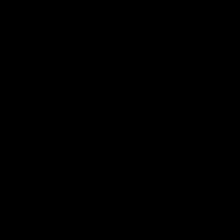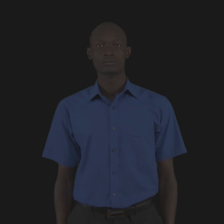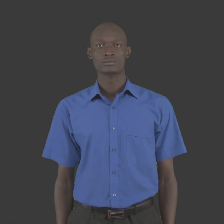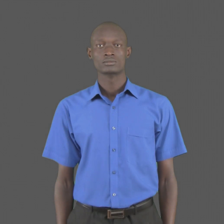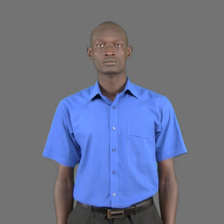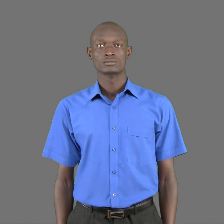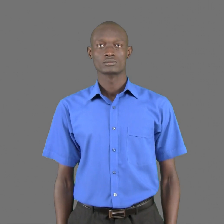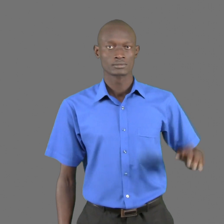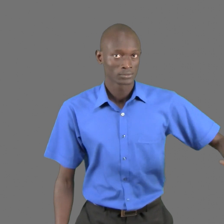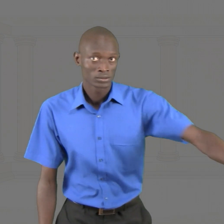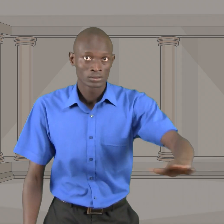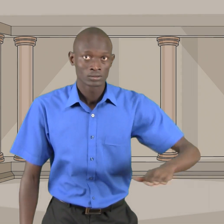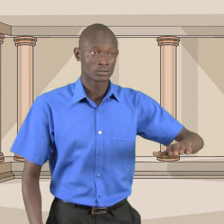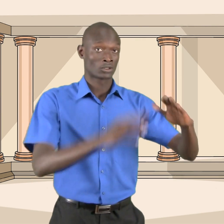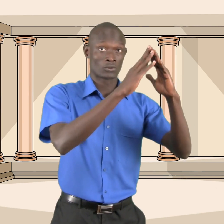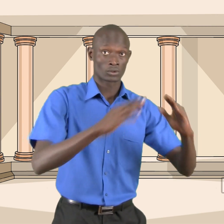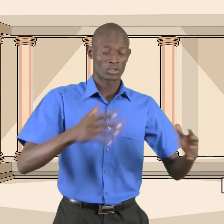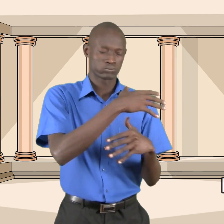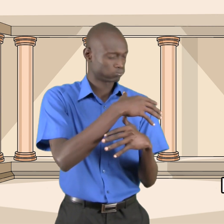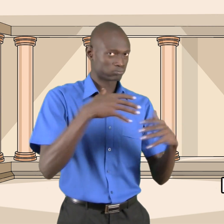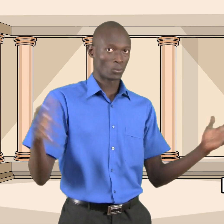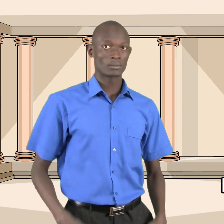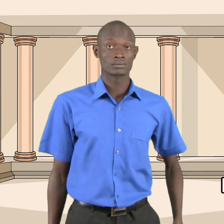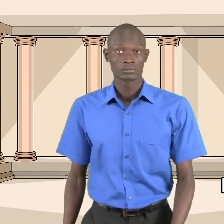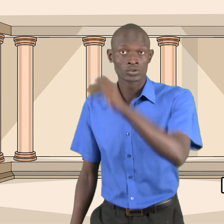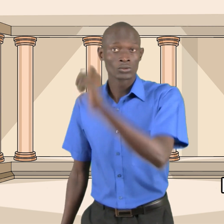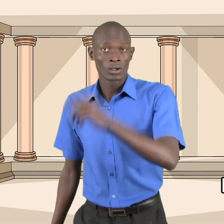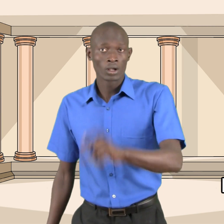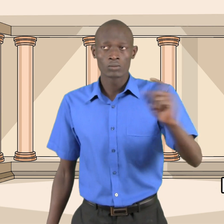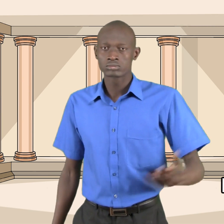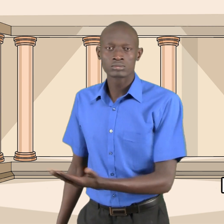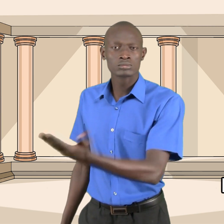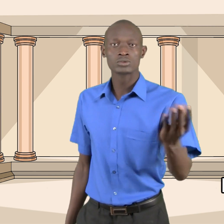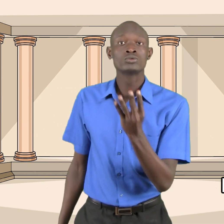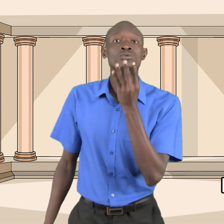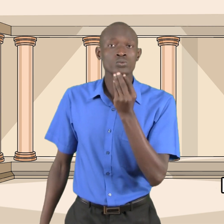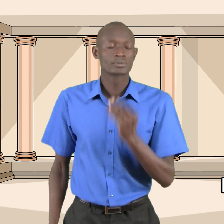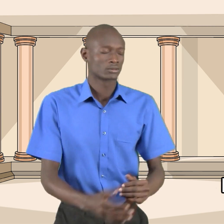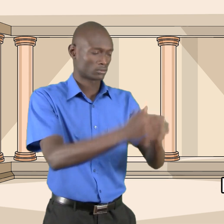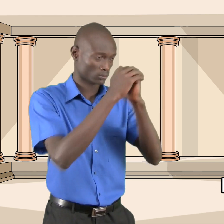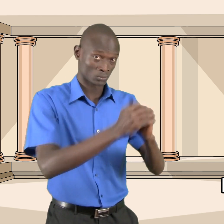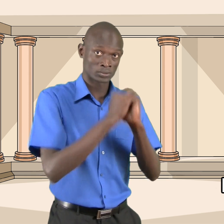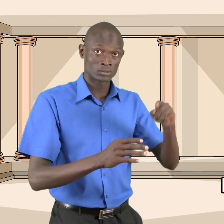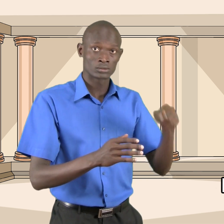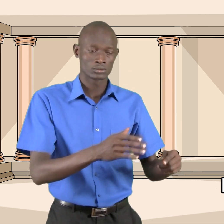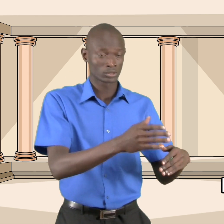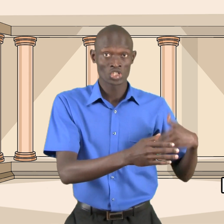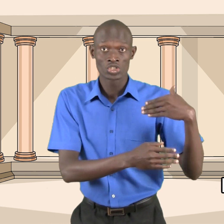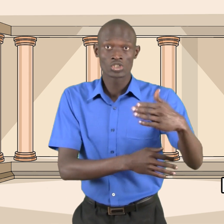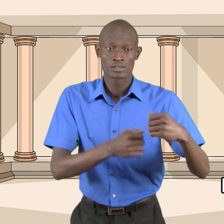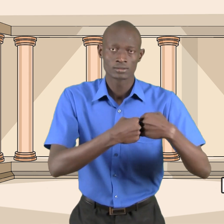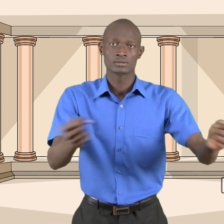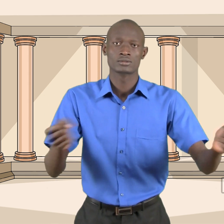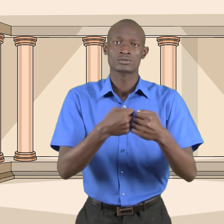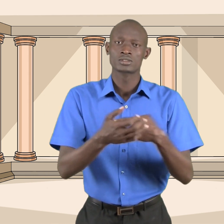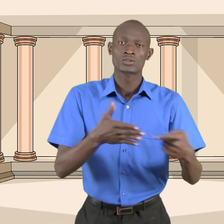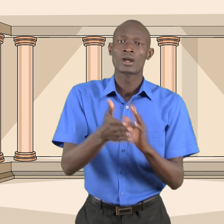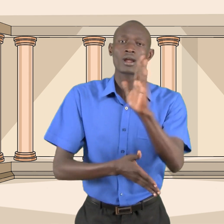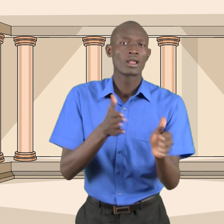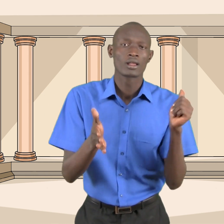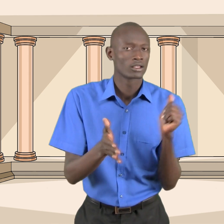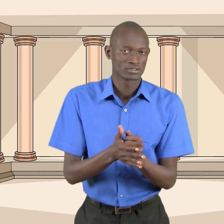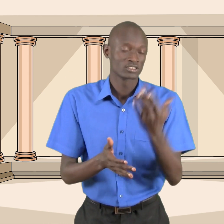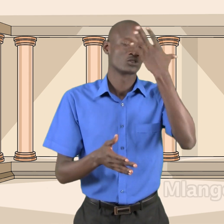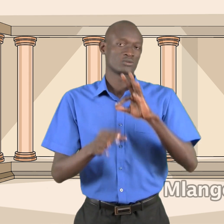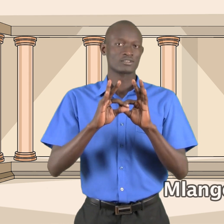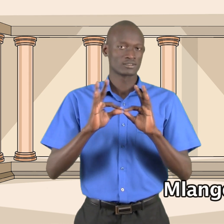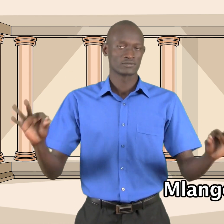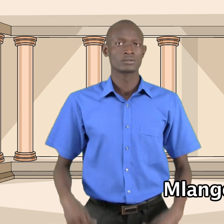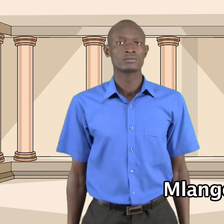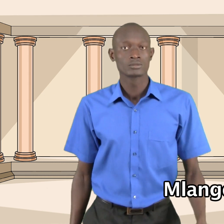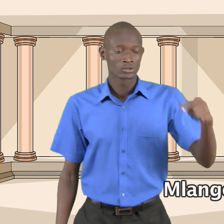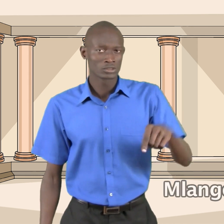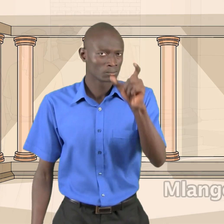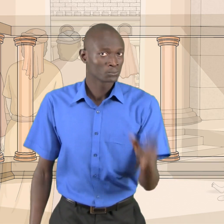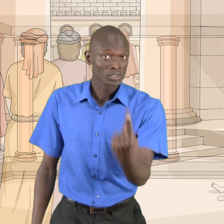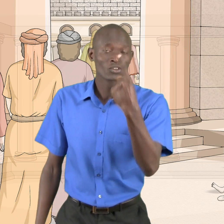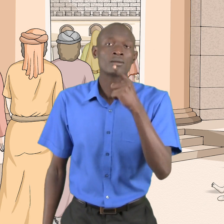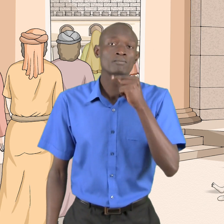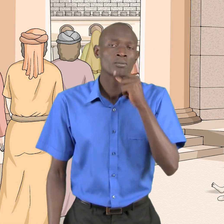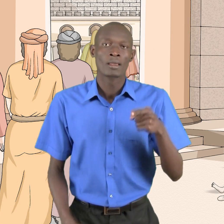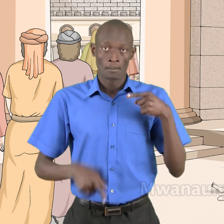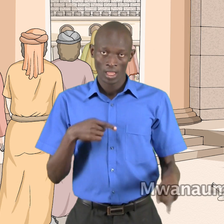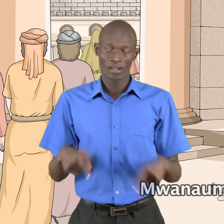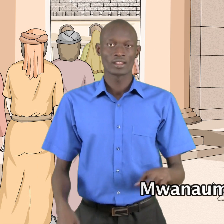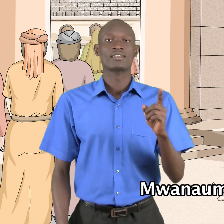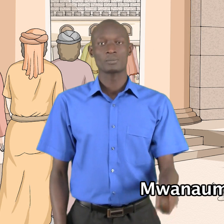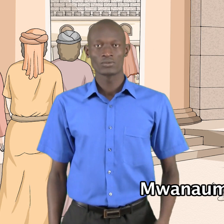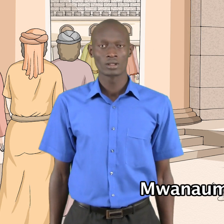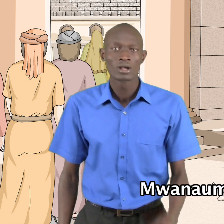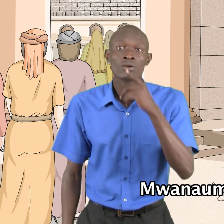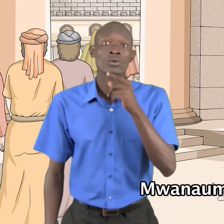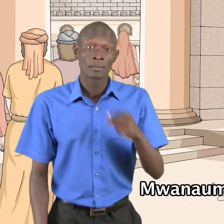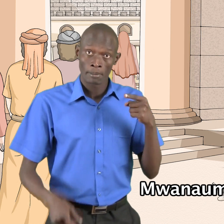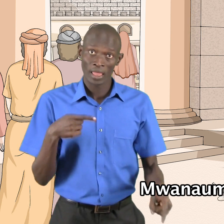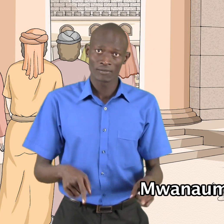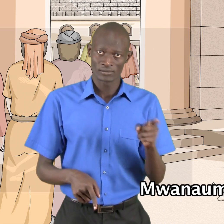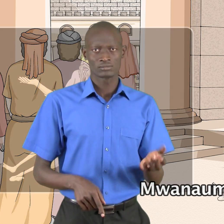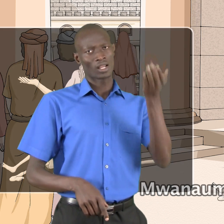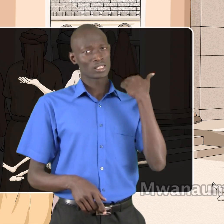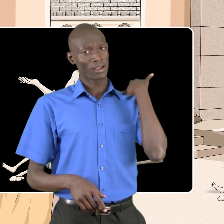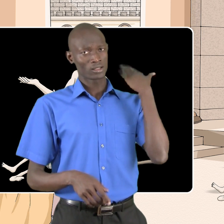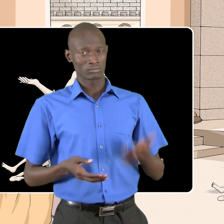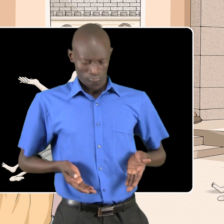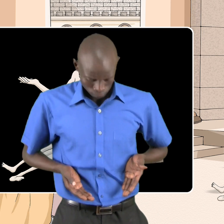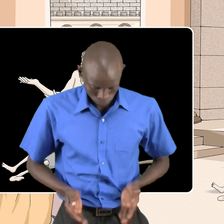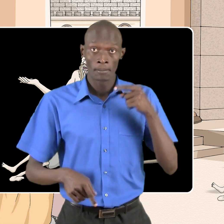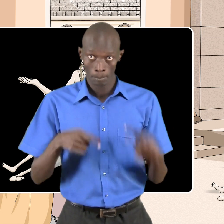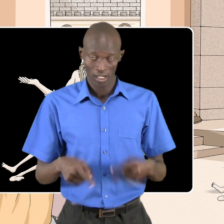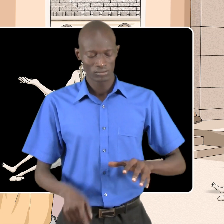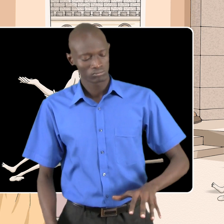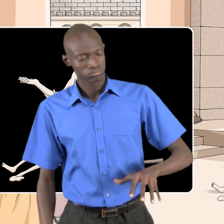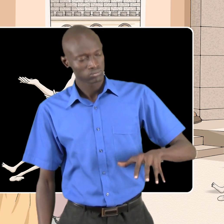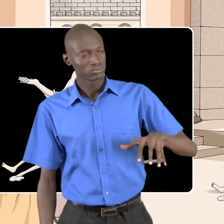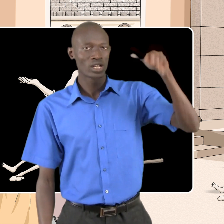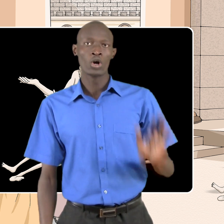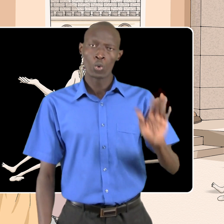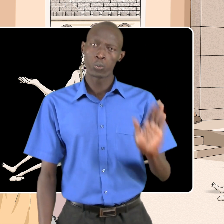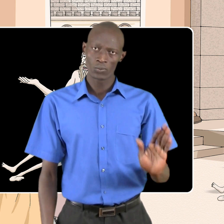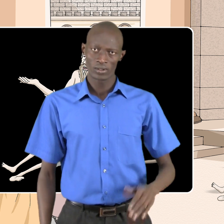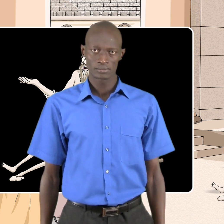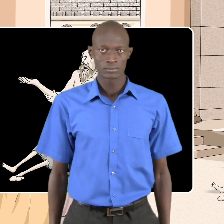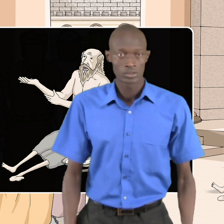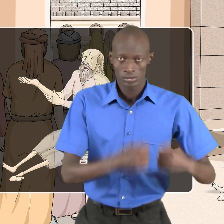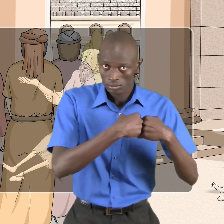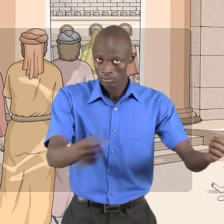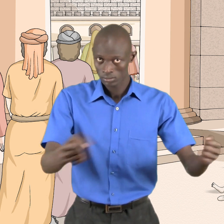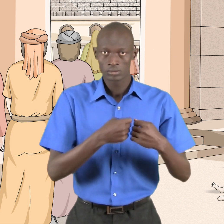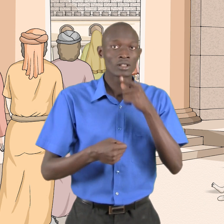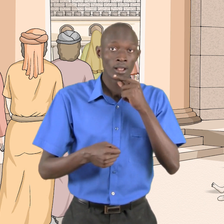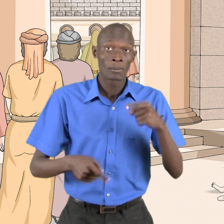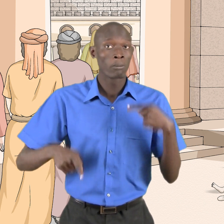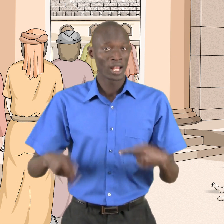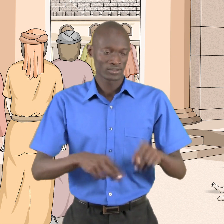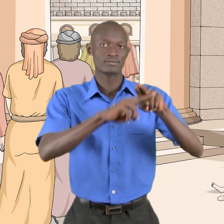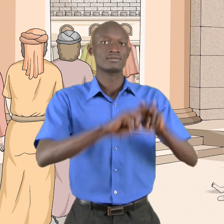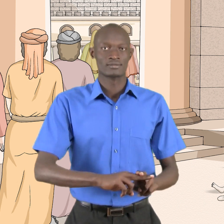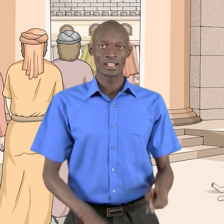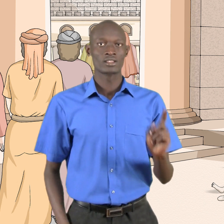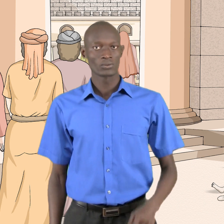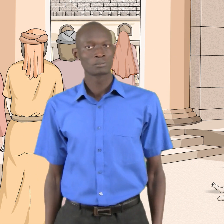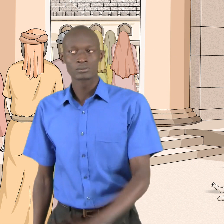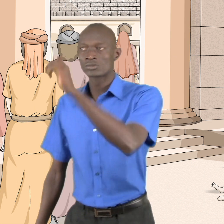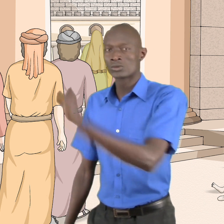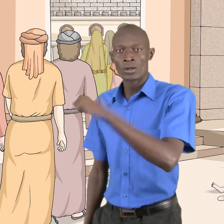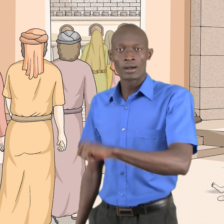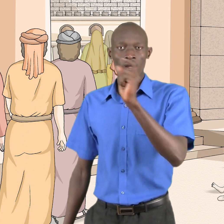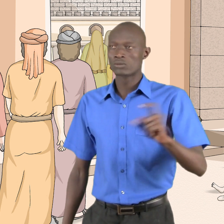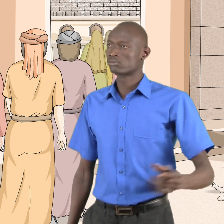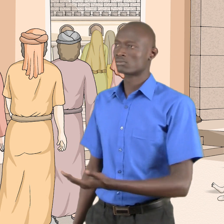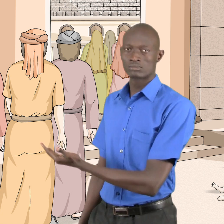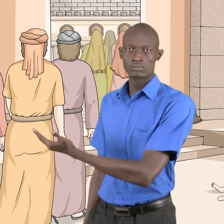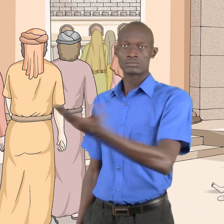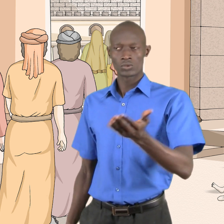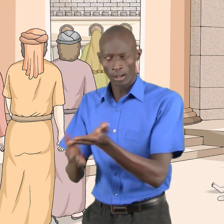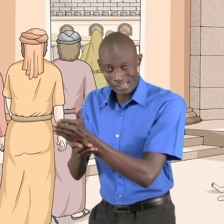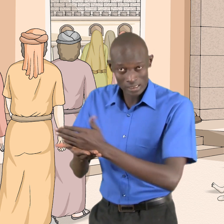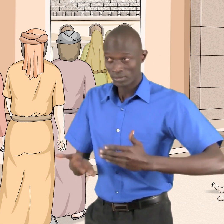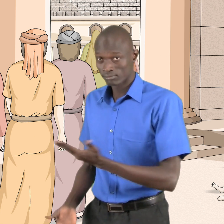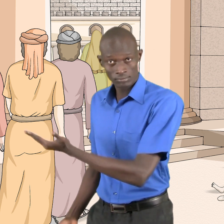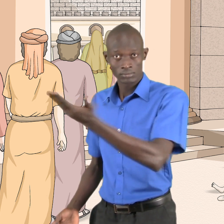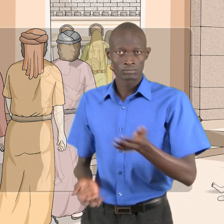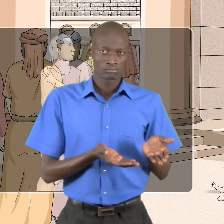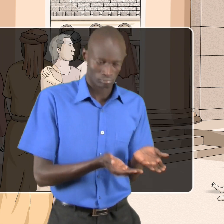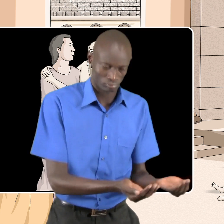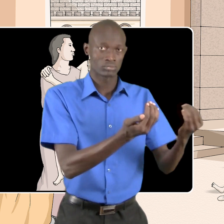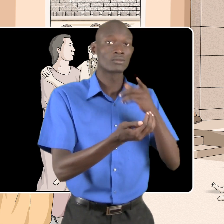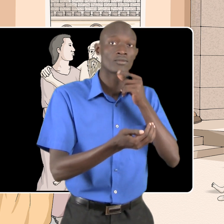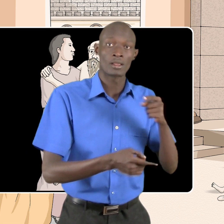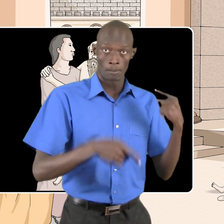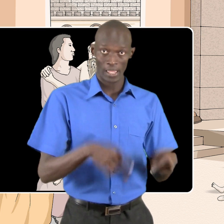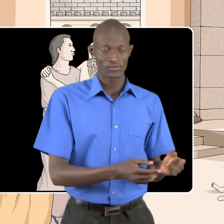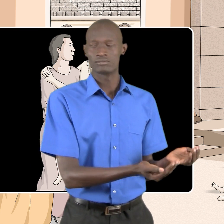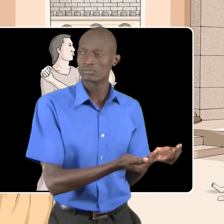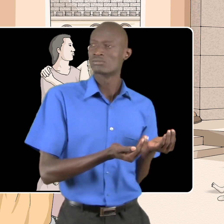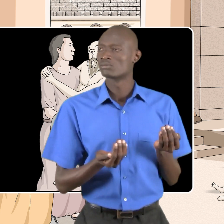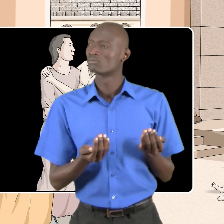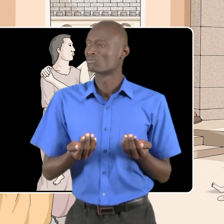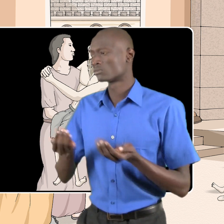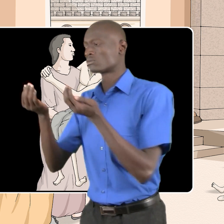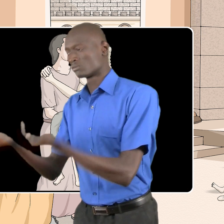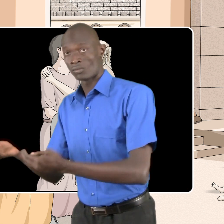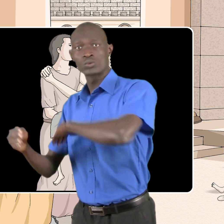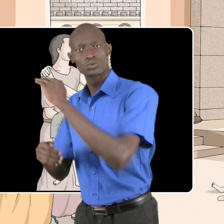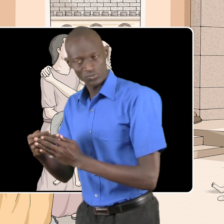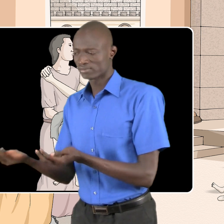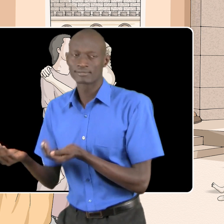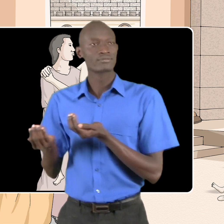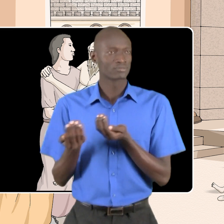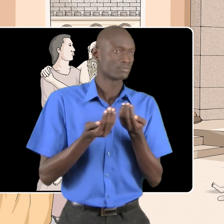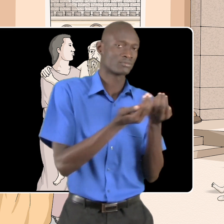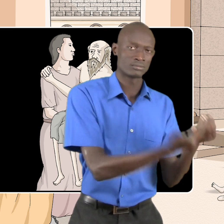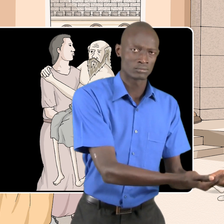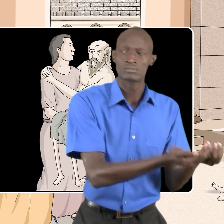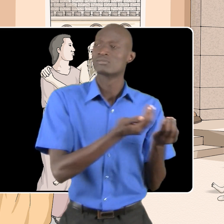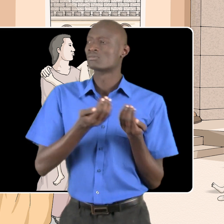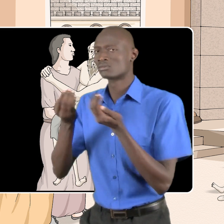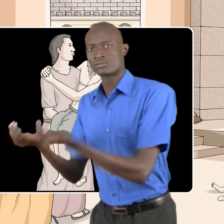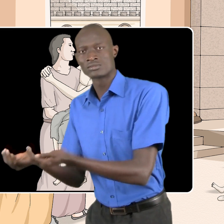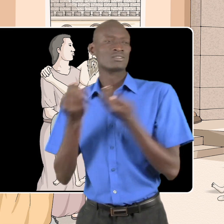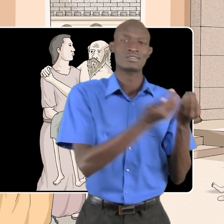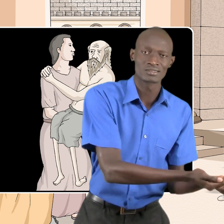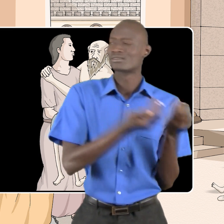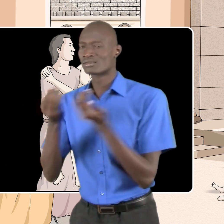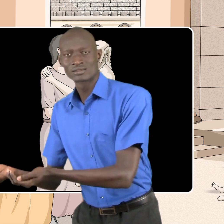One afternoon Peter and John were going up to the temple at the hour of prayer, the ninth hour.